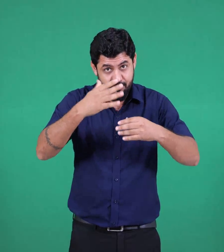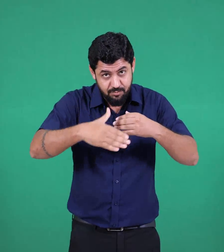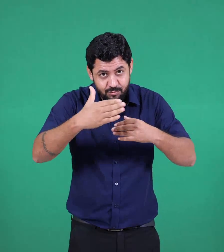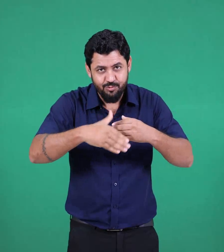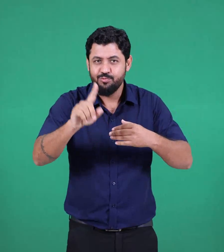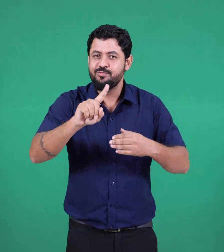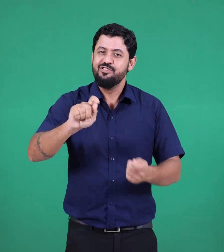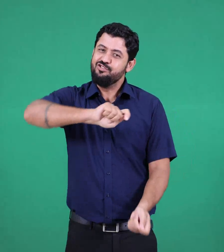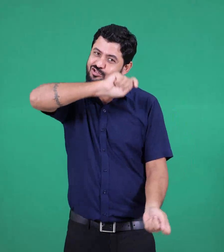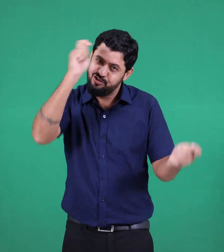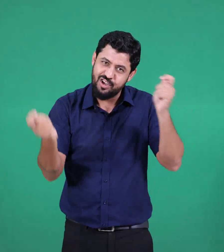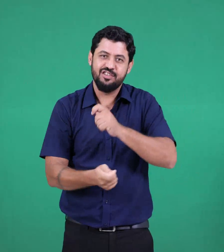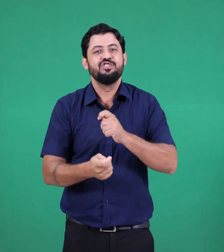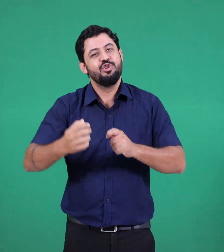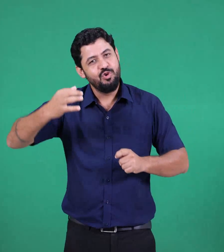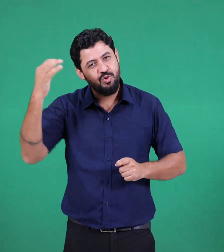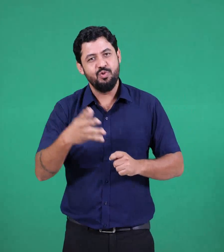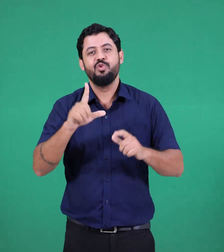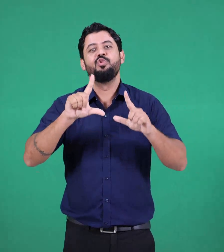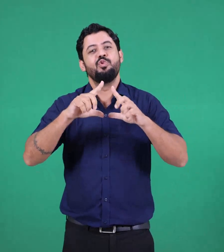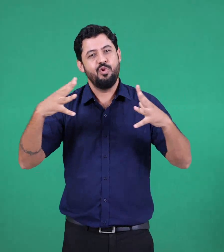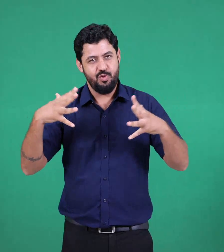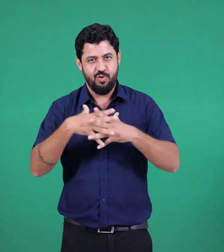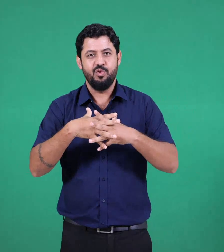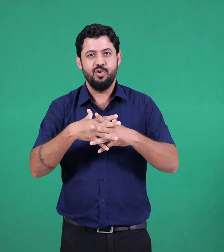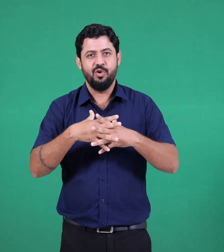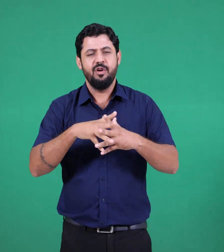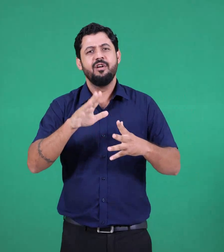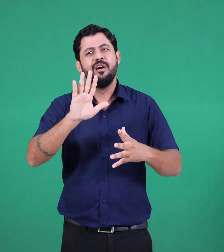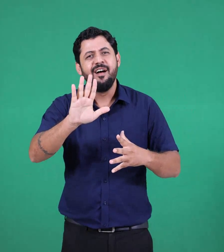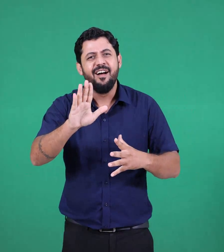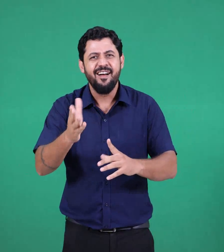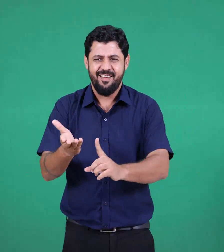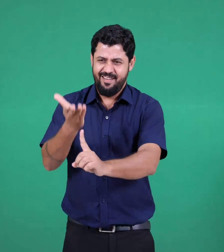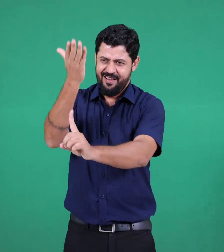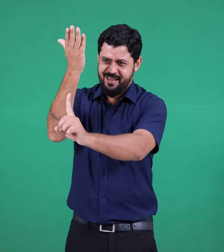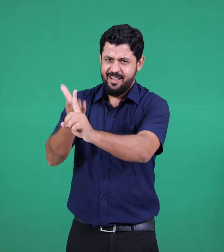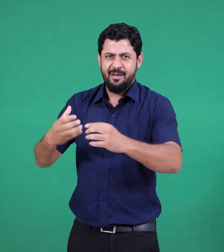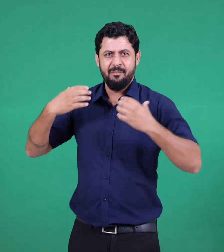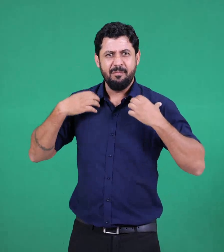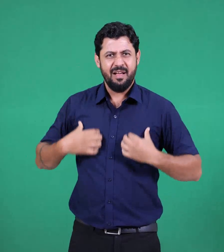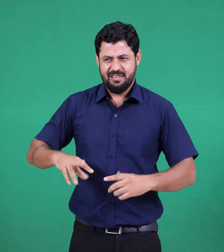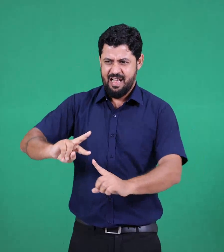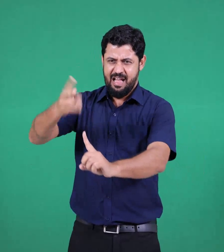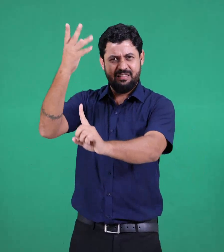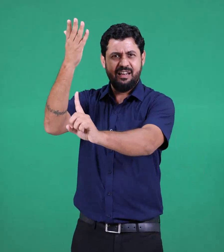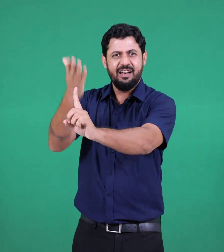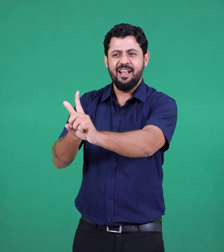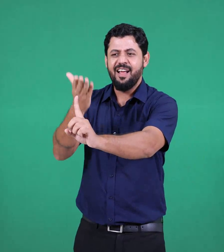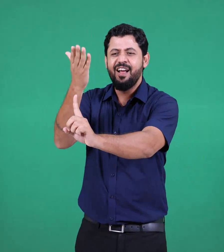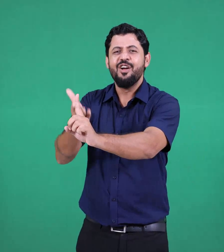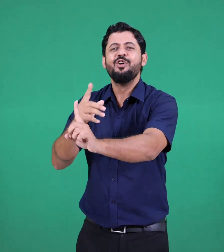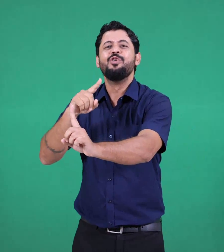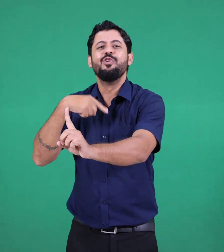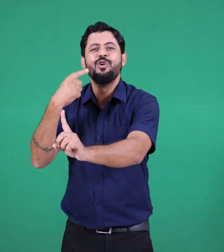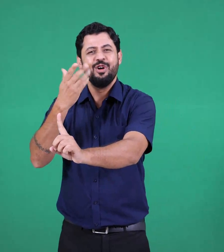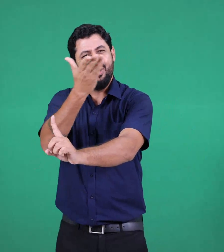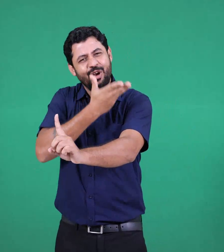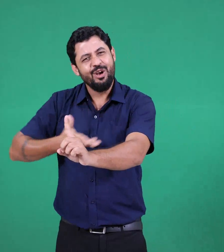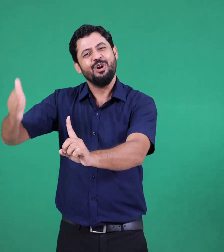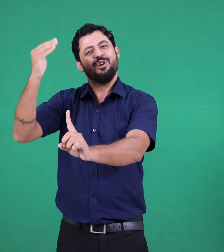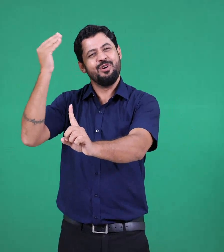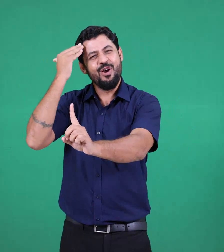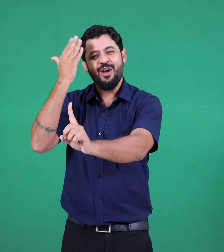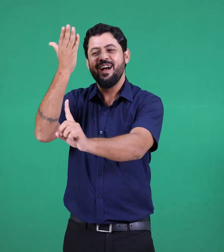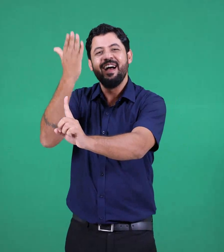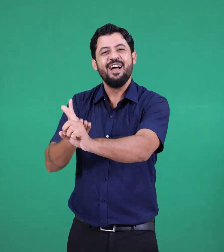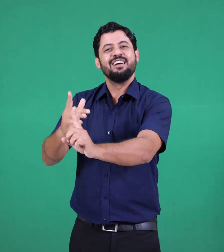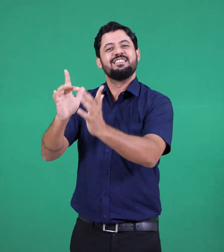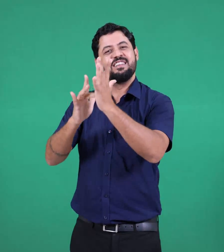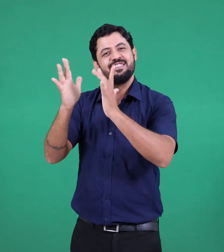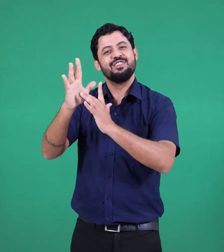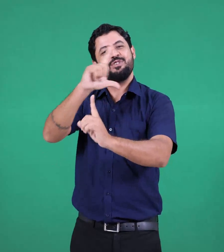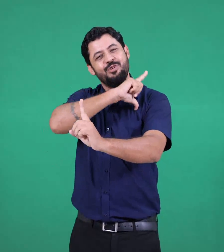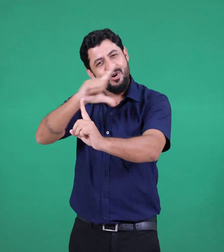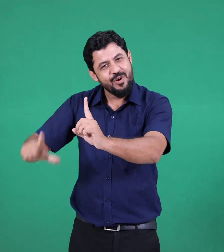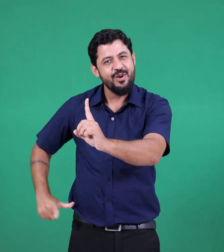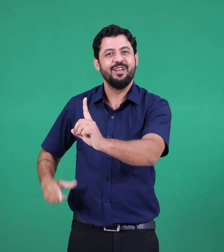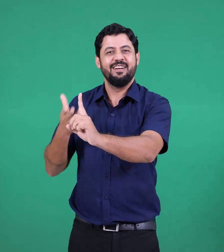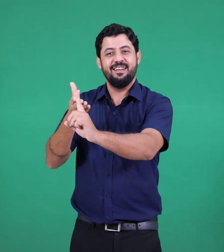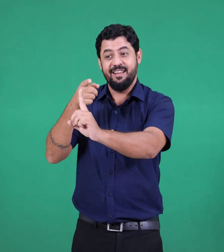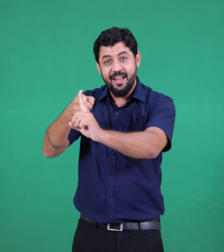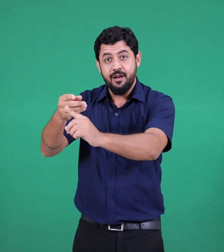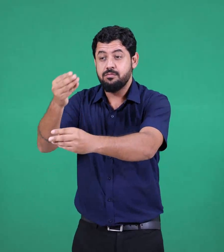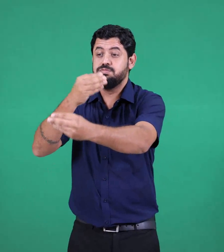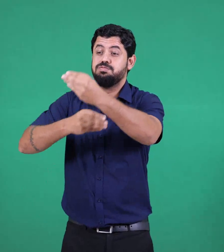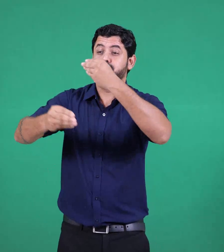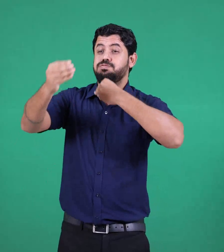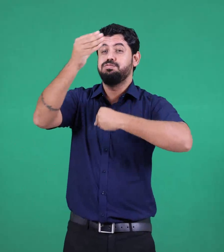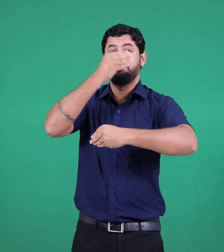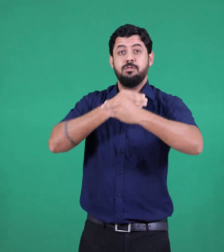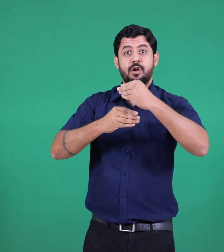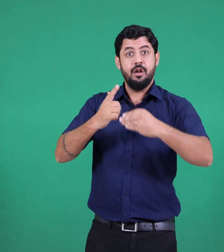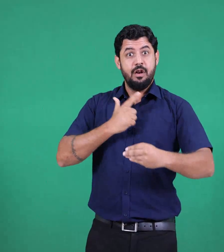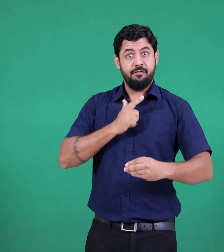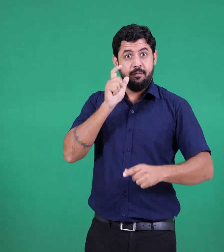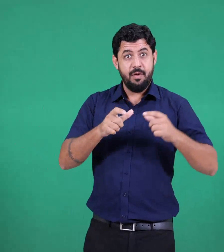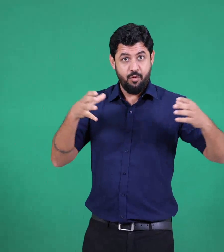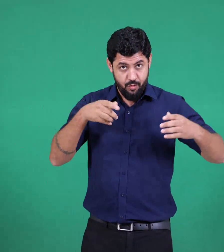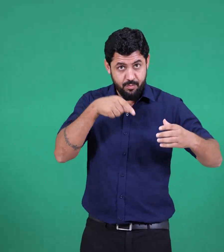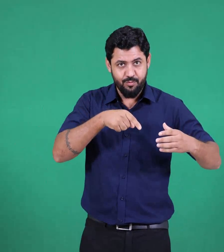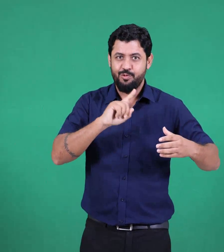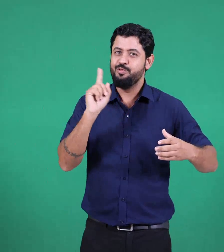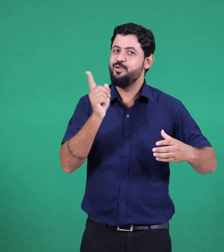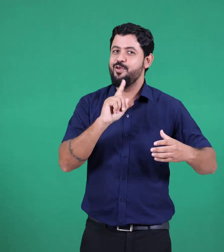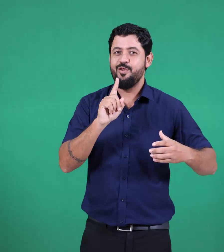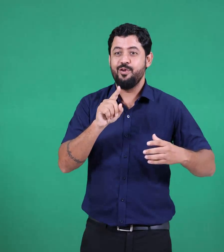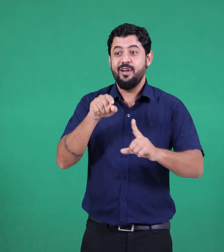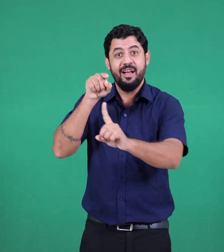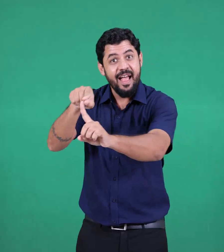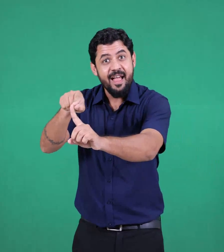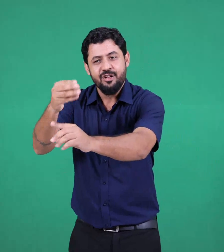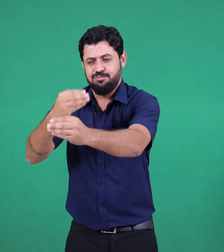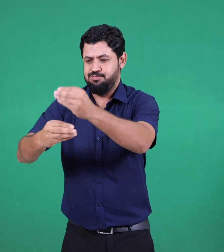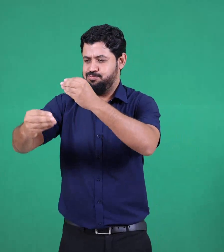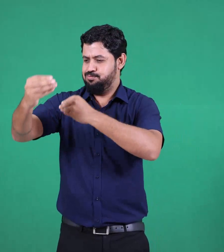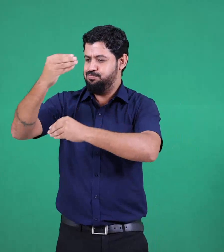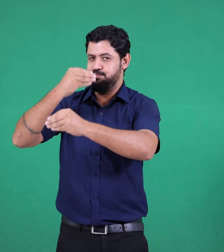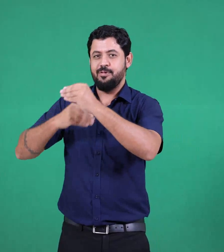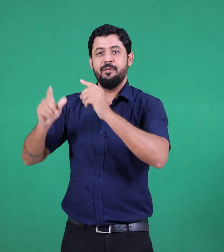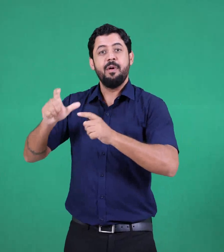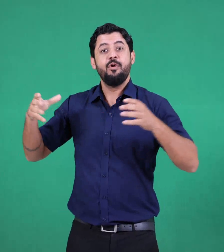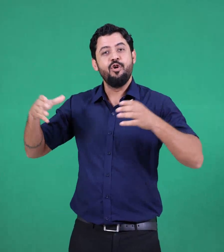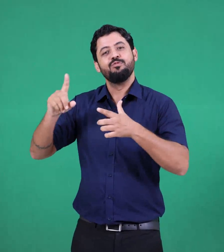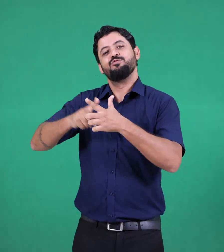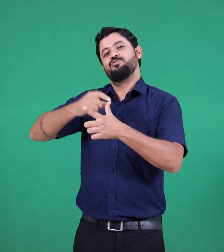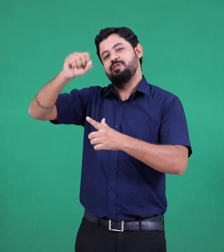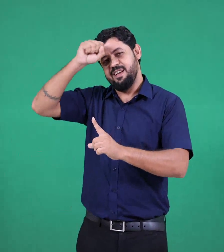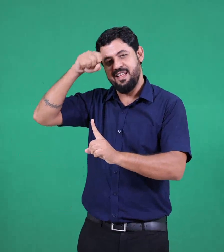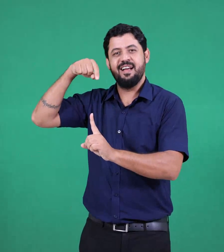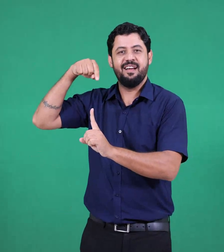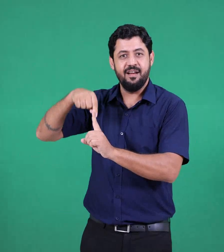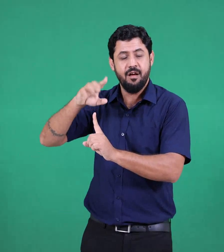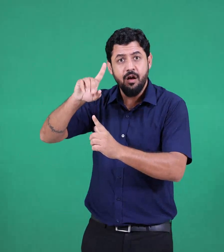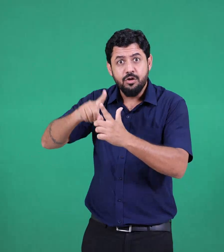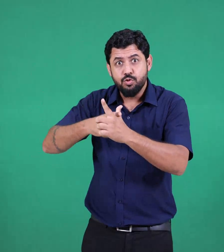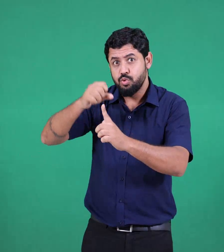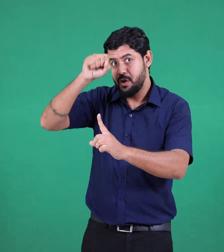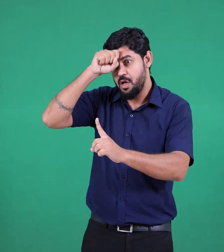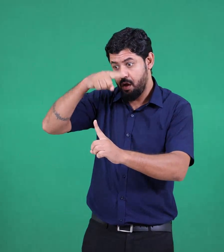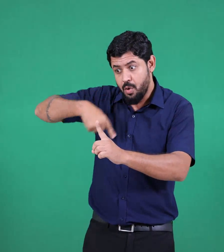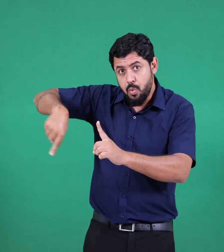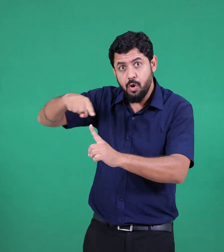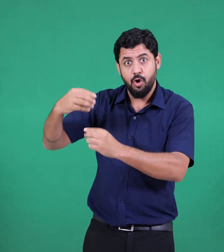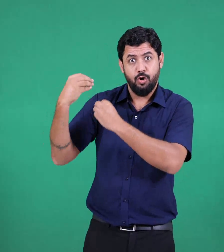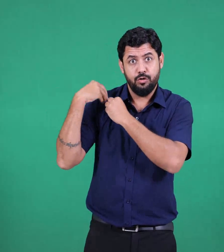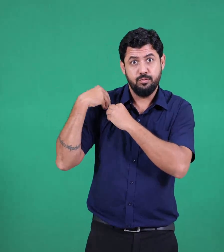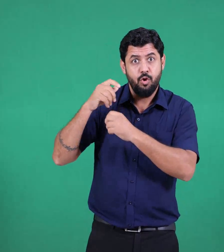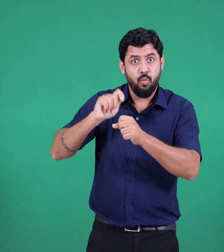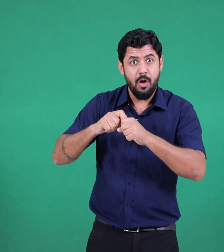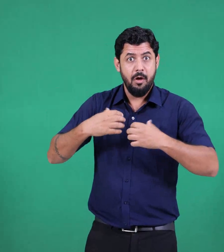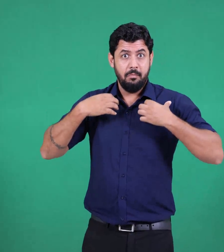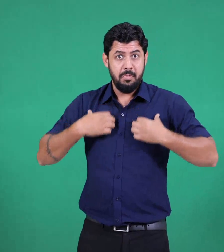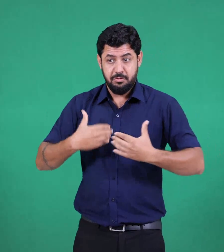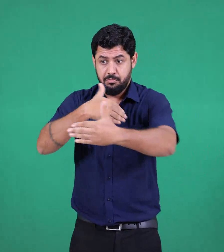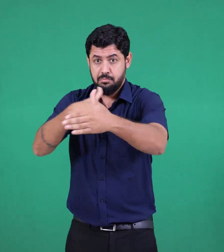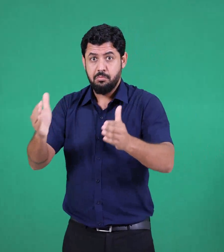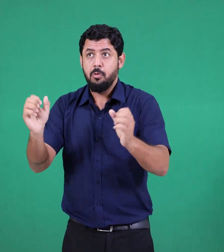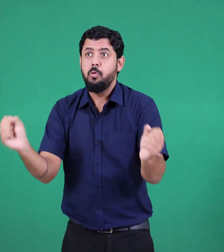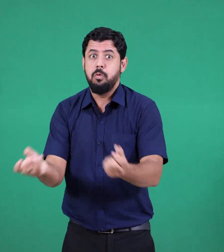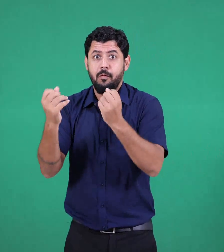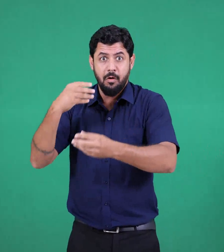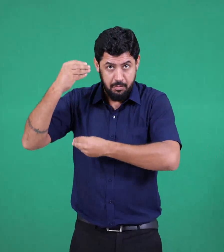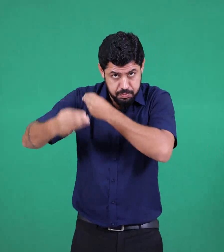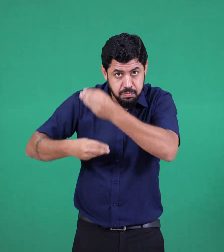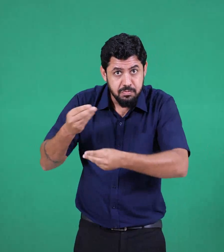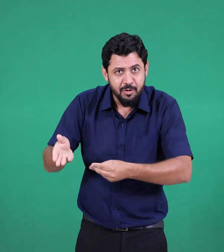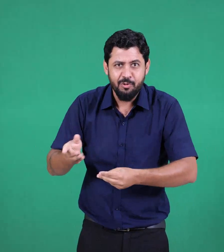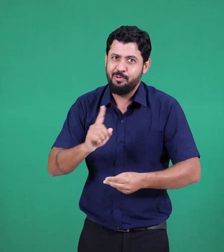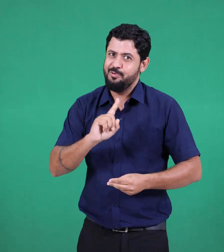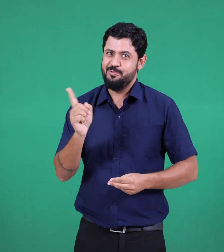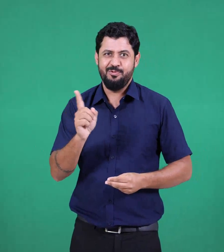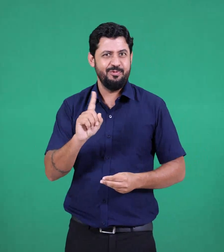He of whom these things are said belonged to a different tribe, from which no one has ever served at the altar.